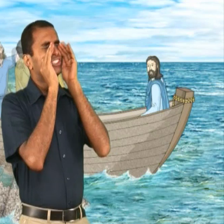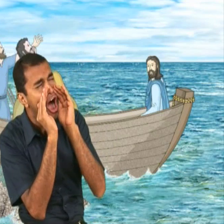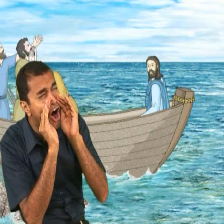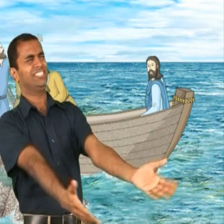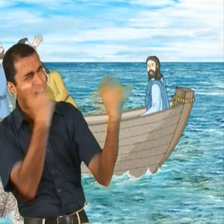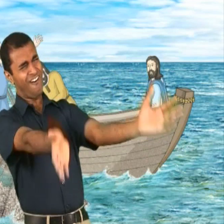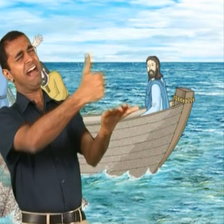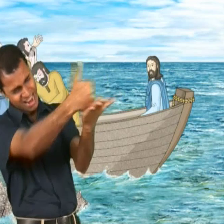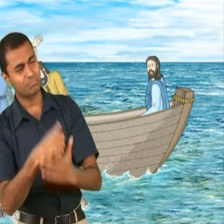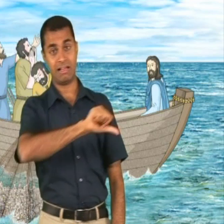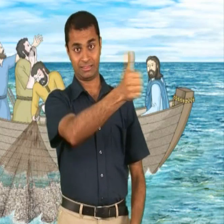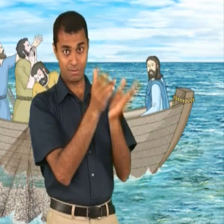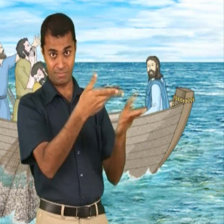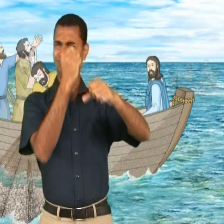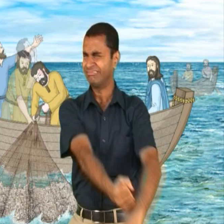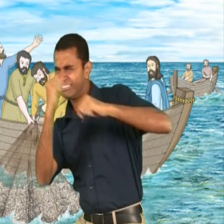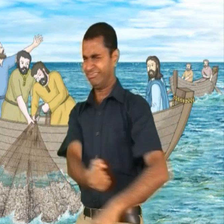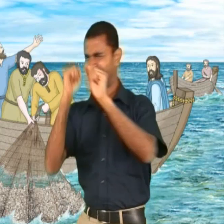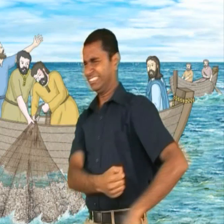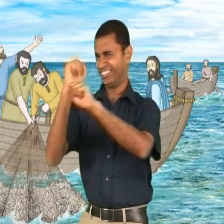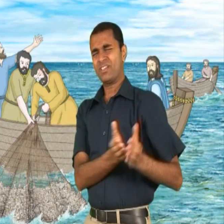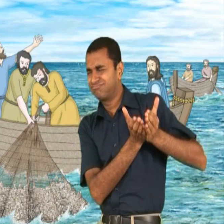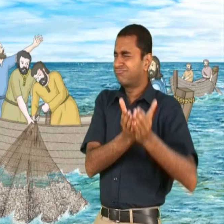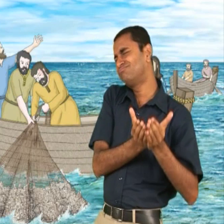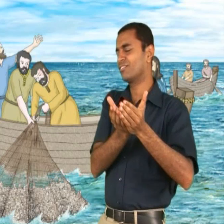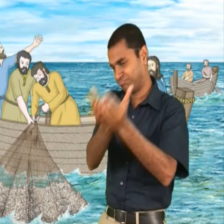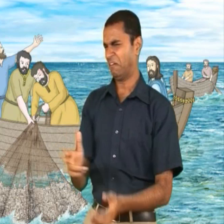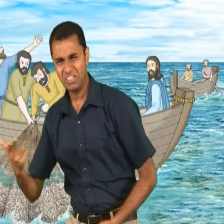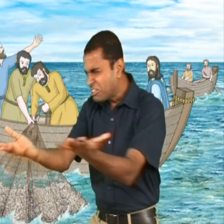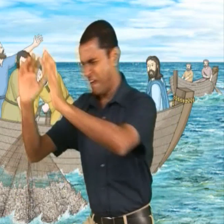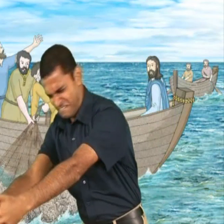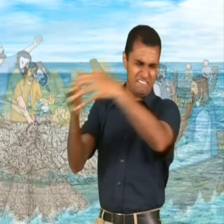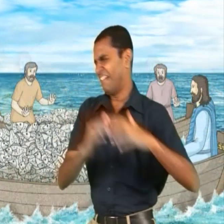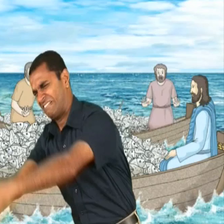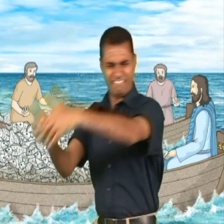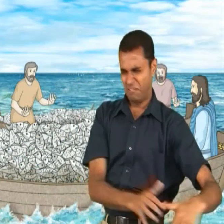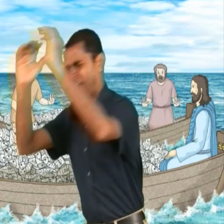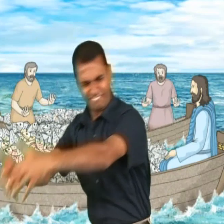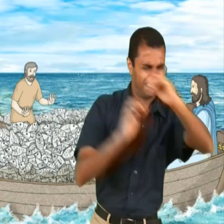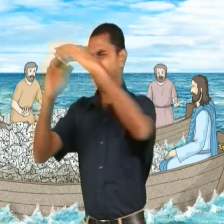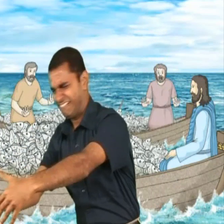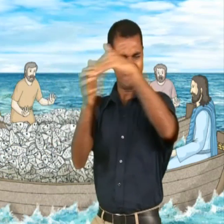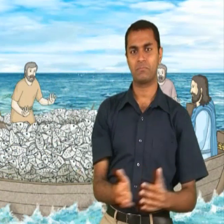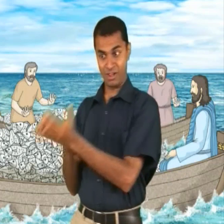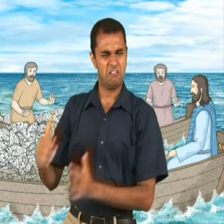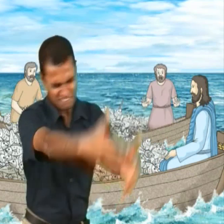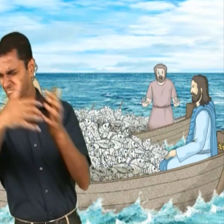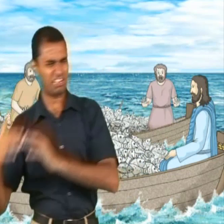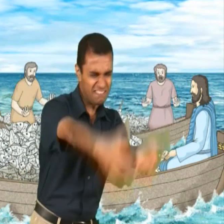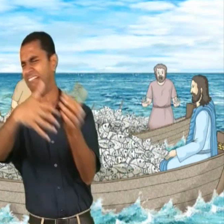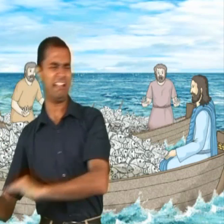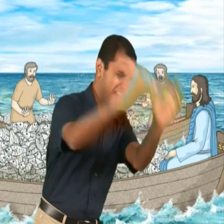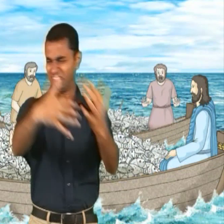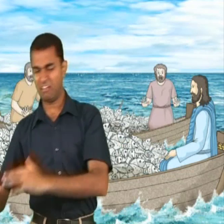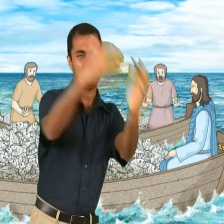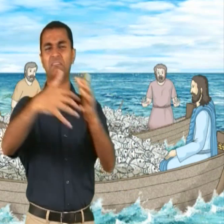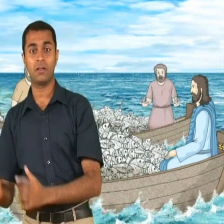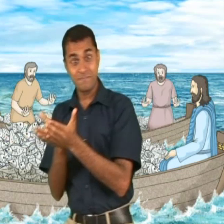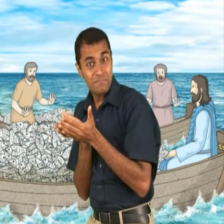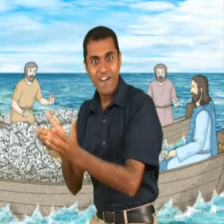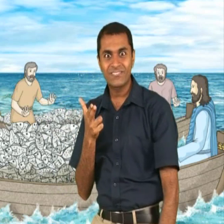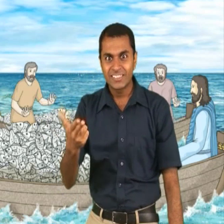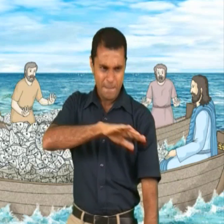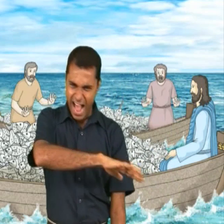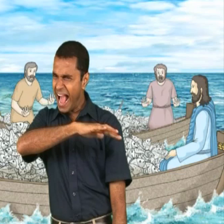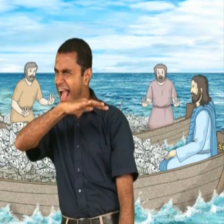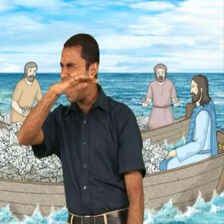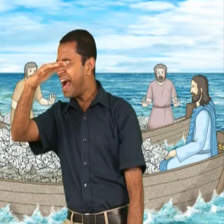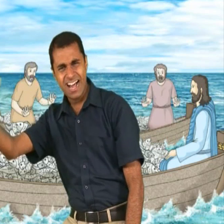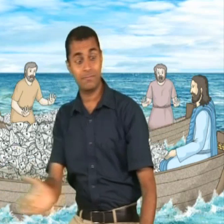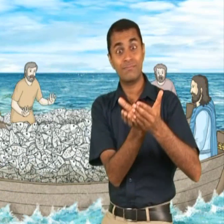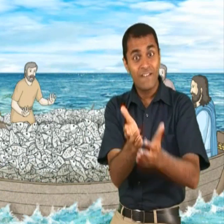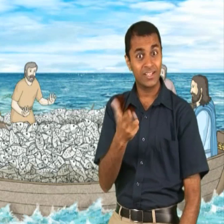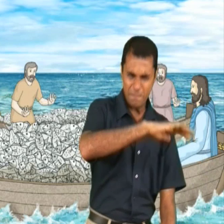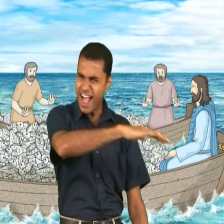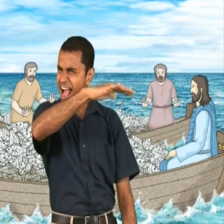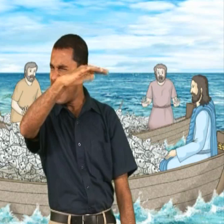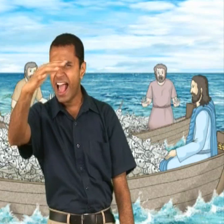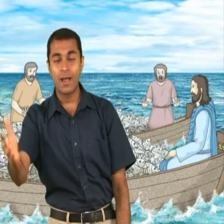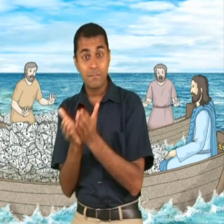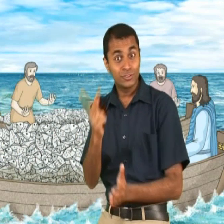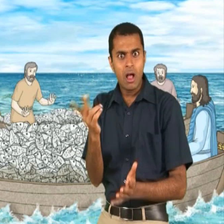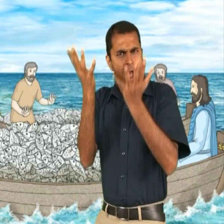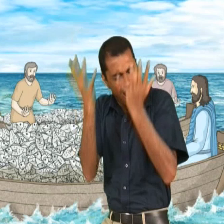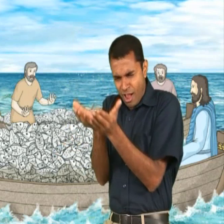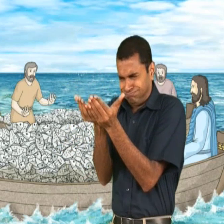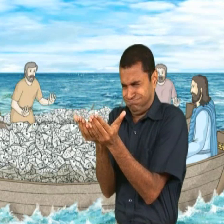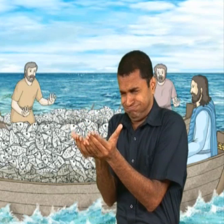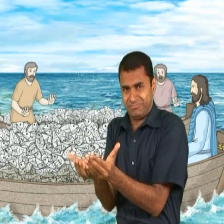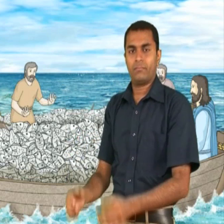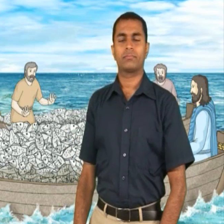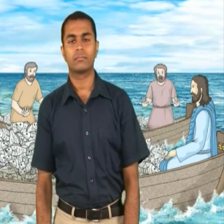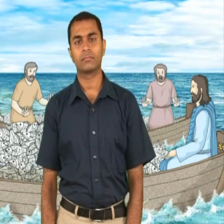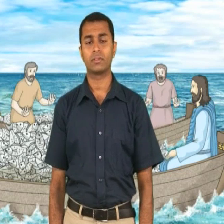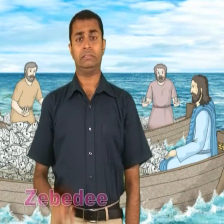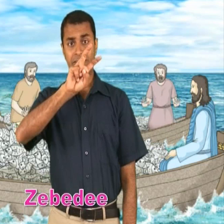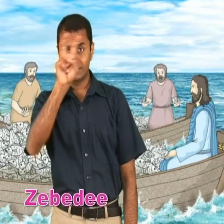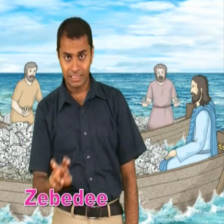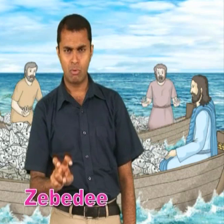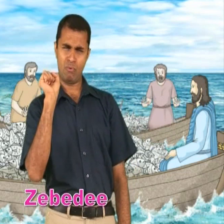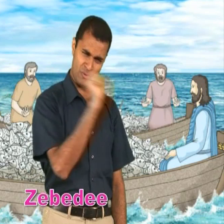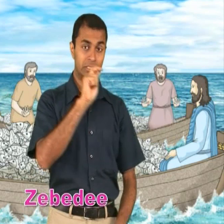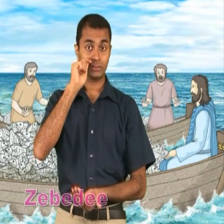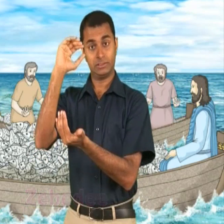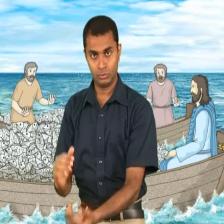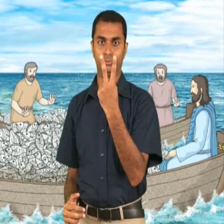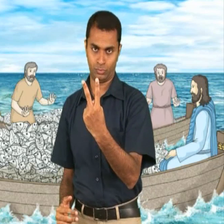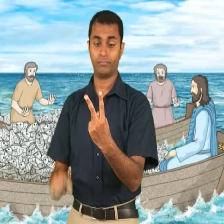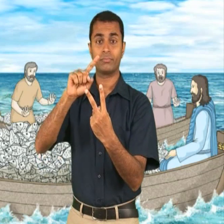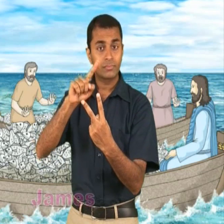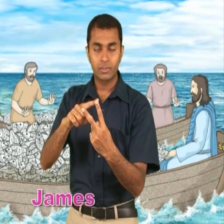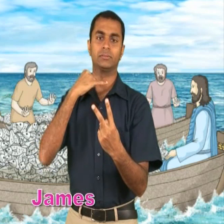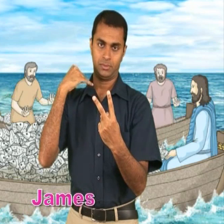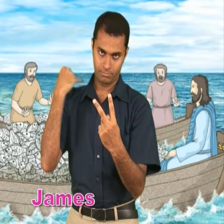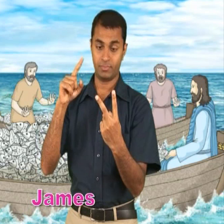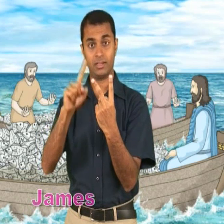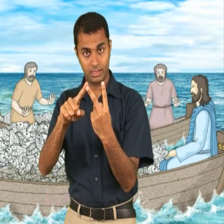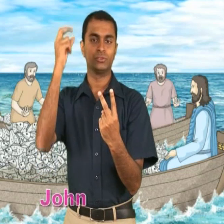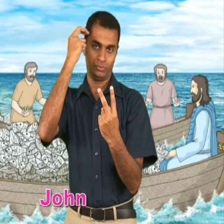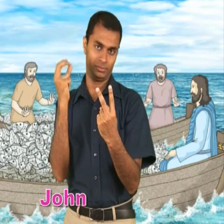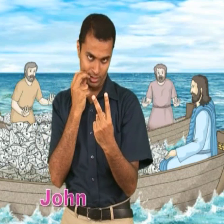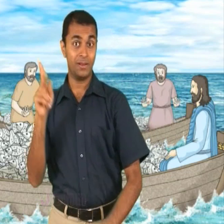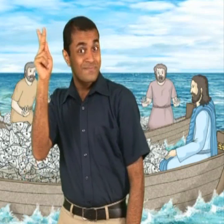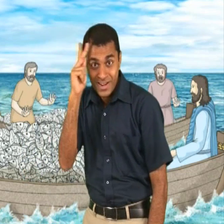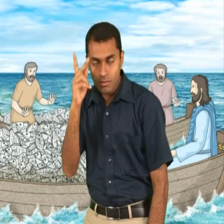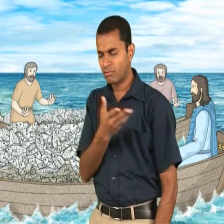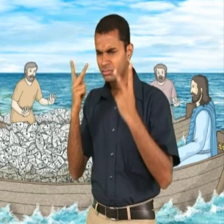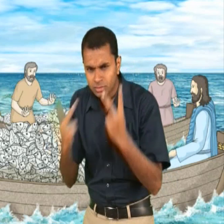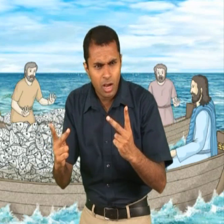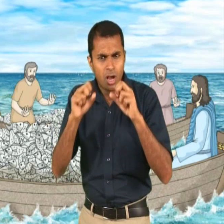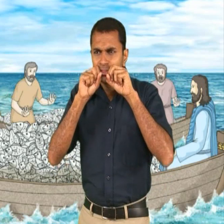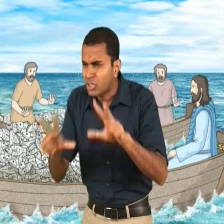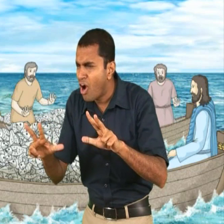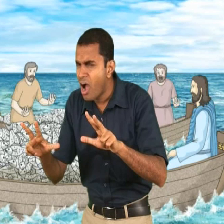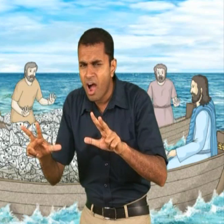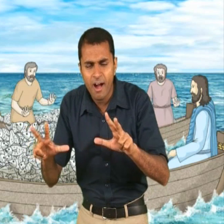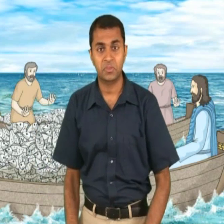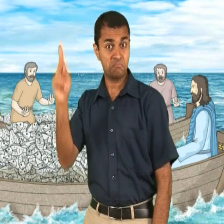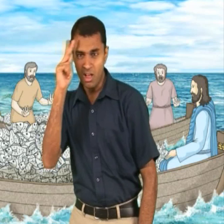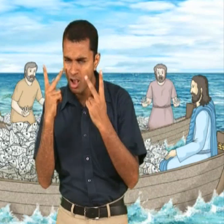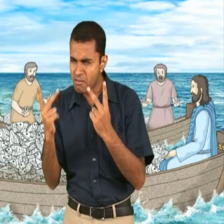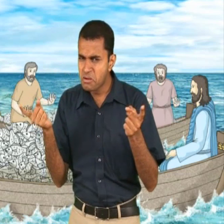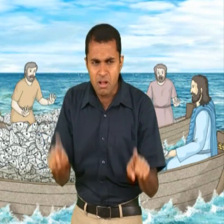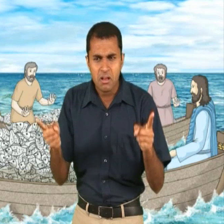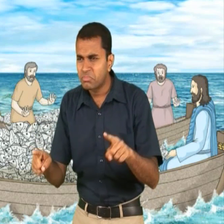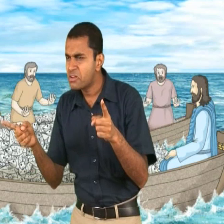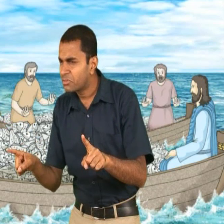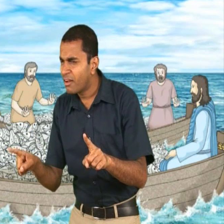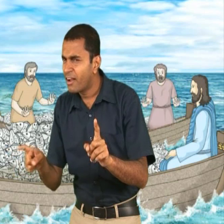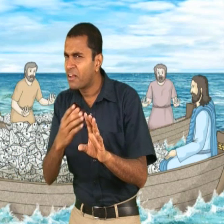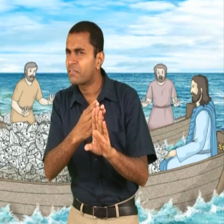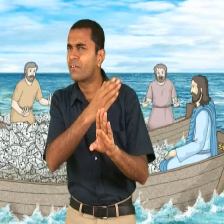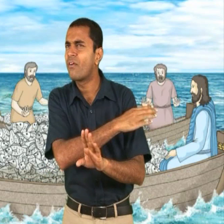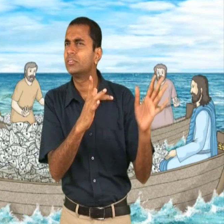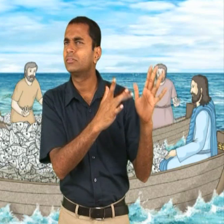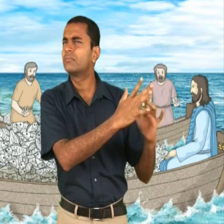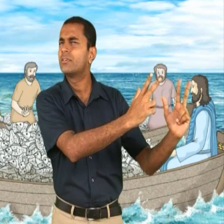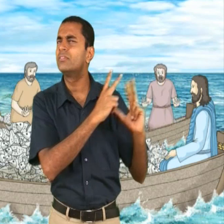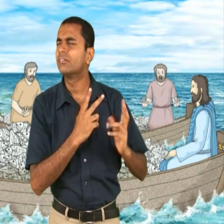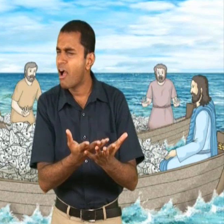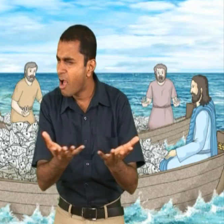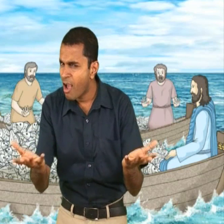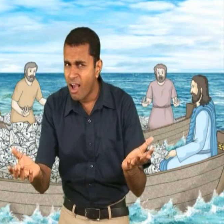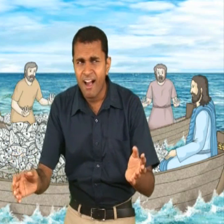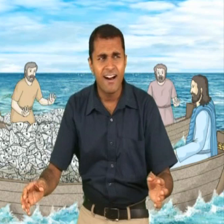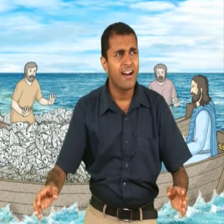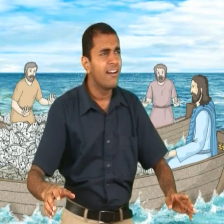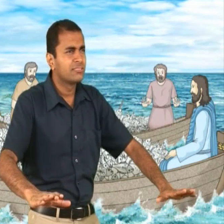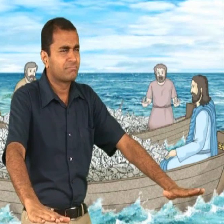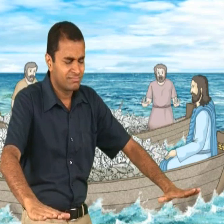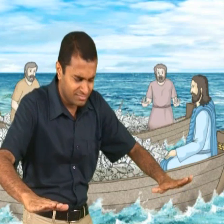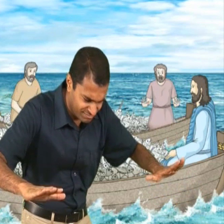So they signaled to their partners in the other boat to come and help them, and they came and filled both boats so full that they began to sink.